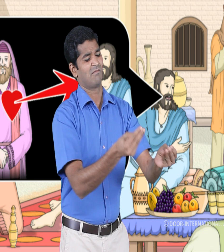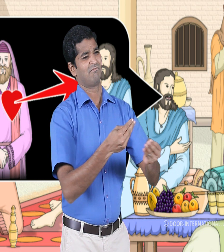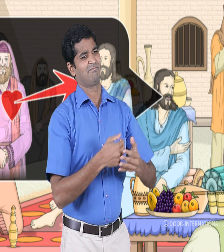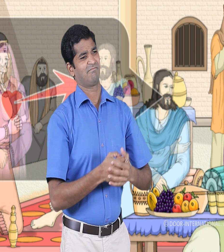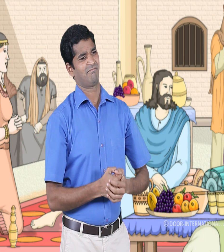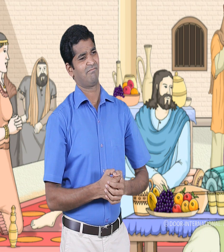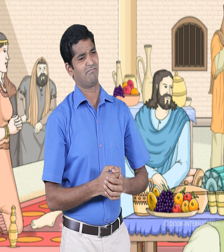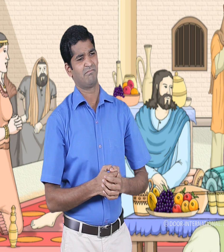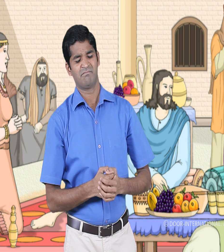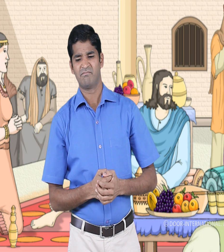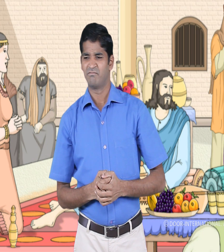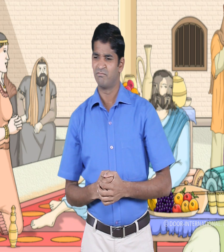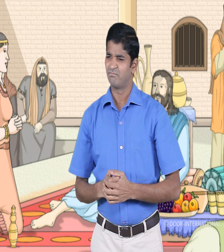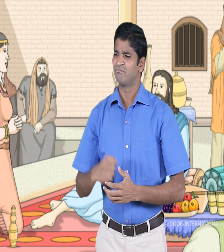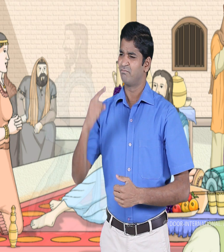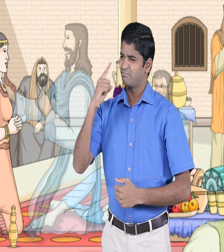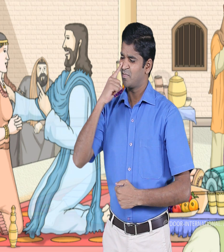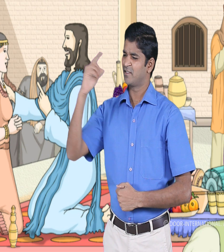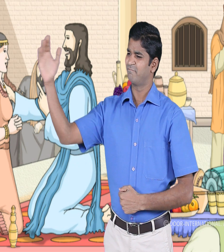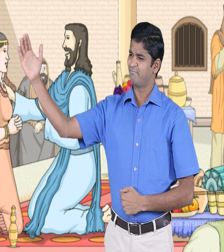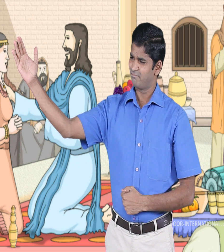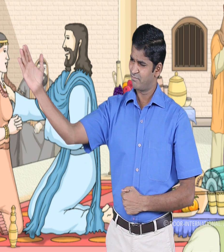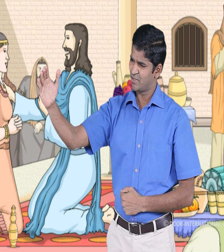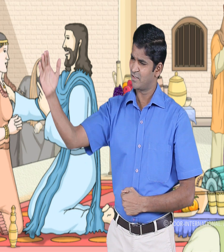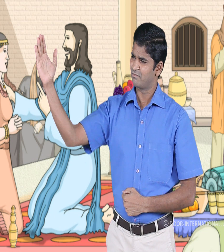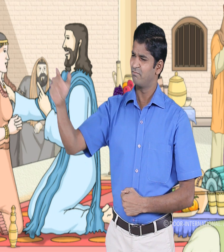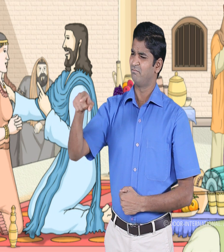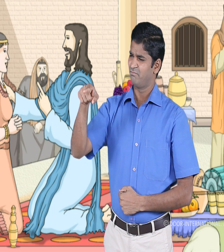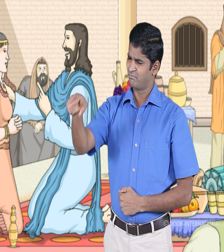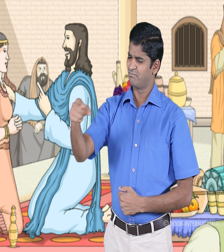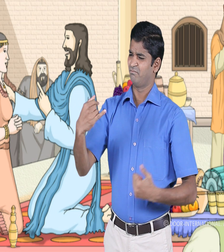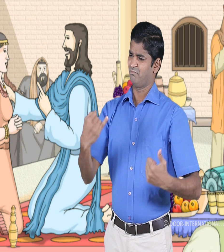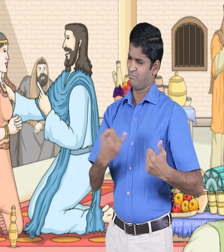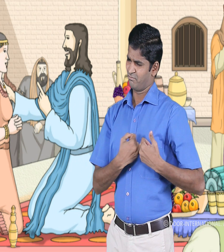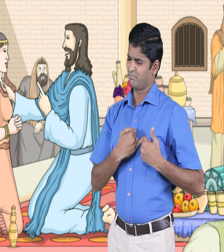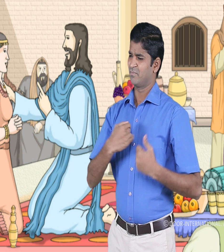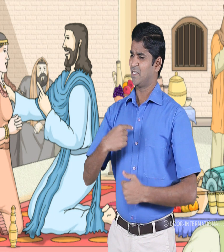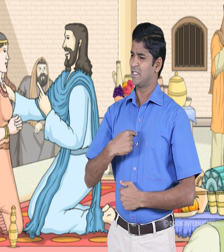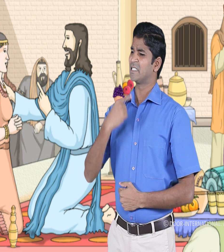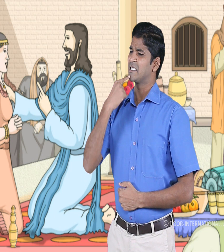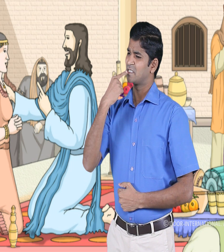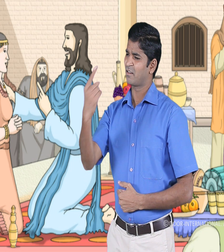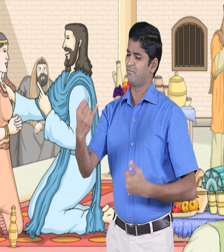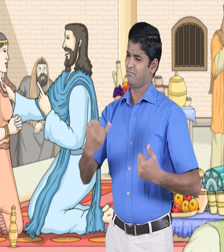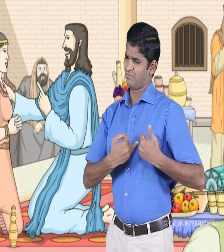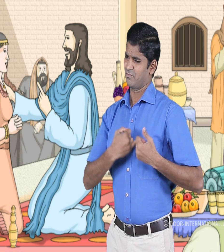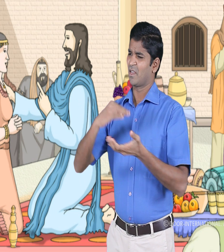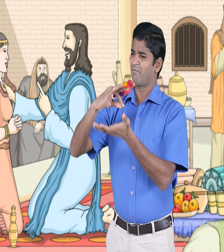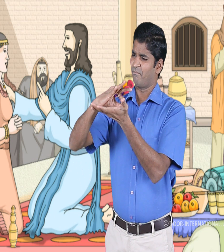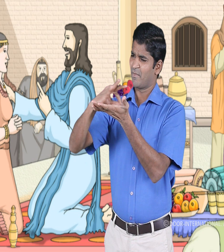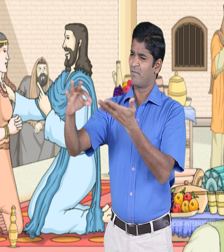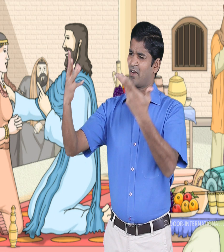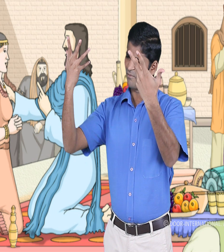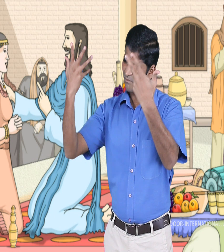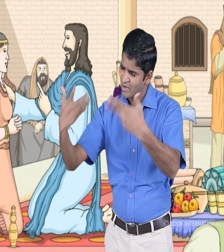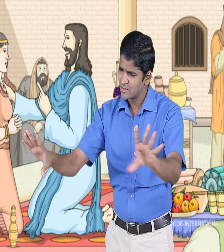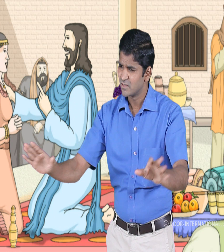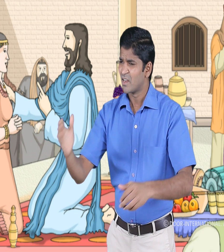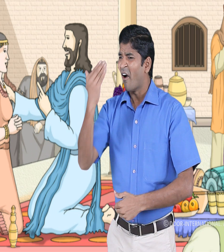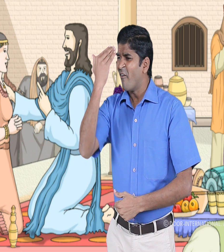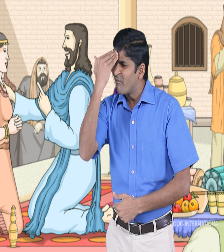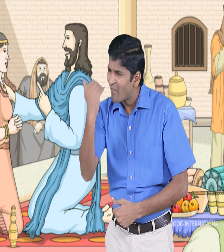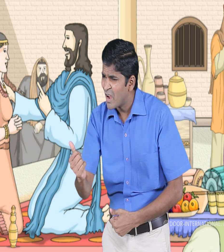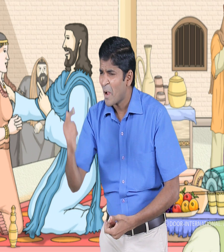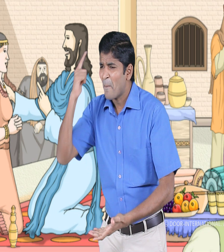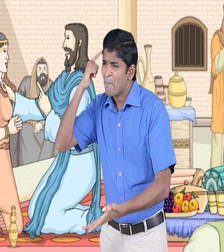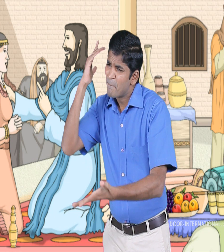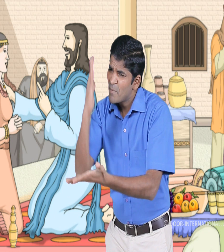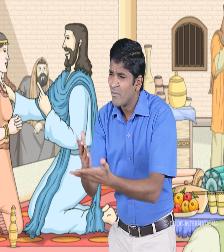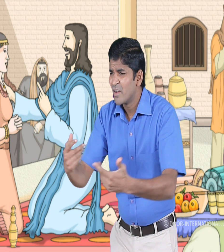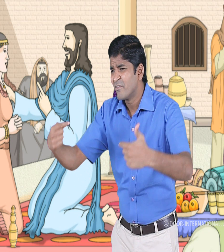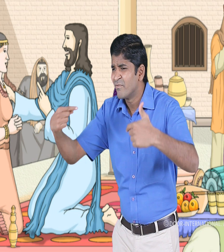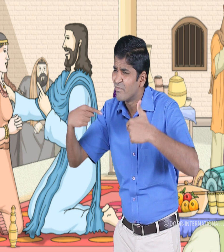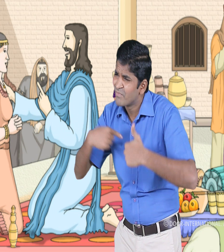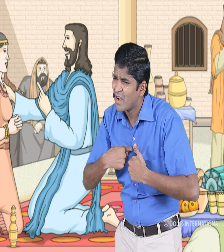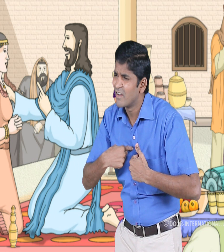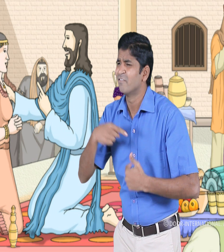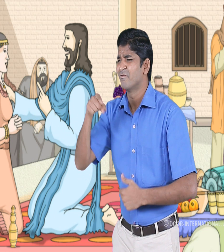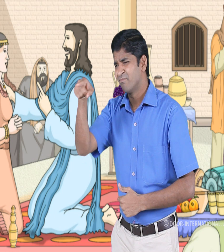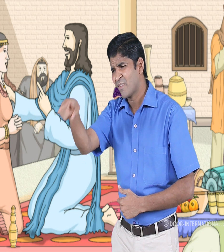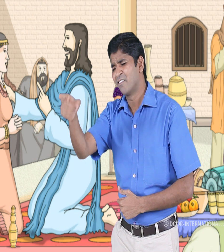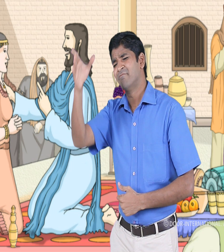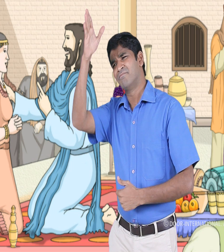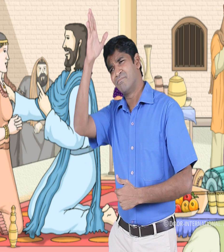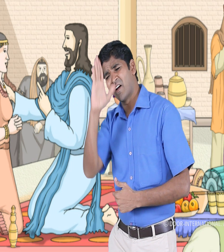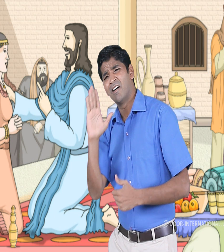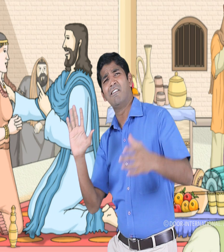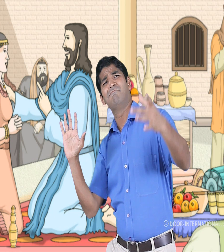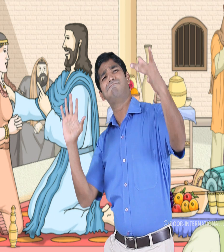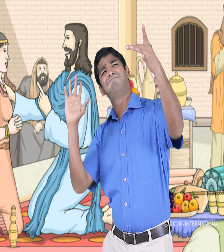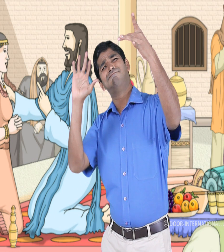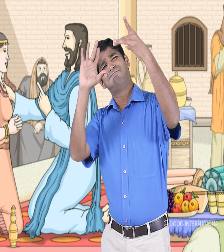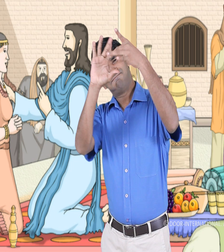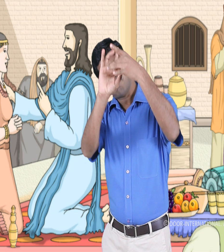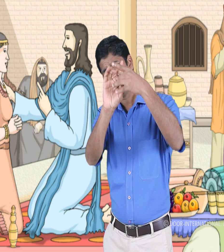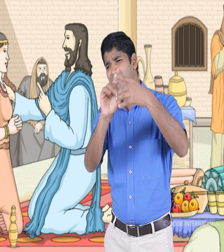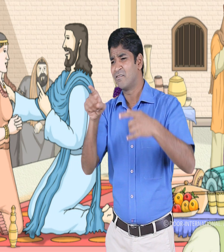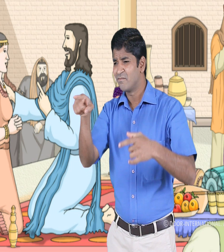Then Jesus said to her, “Your sins are forgiven.”